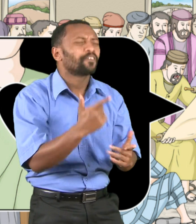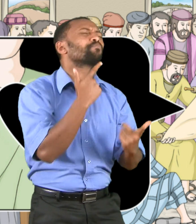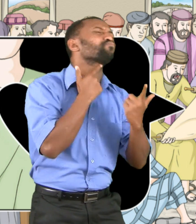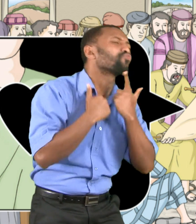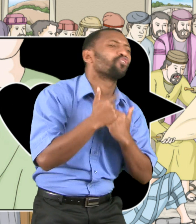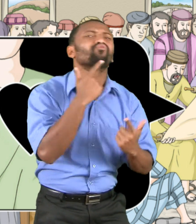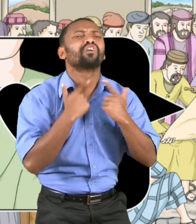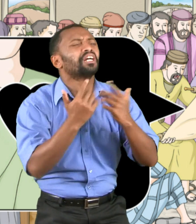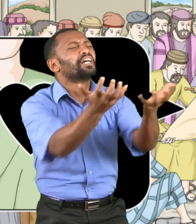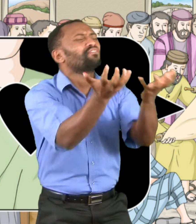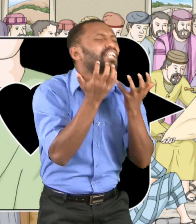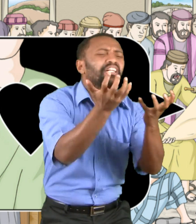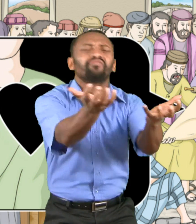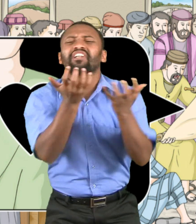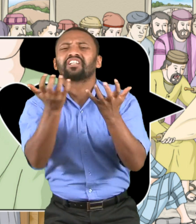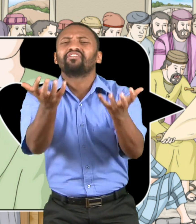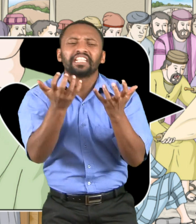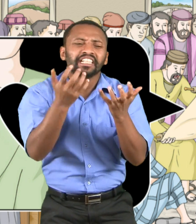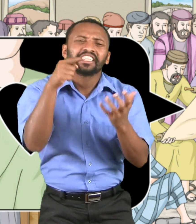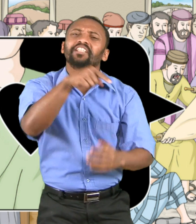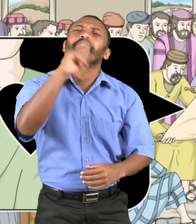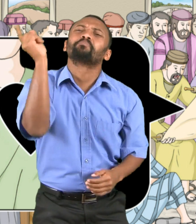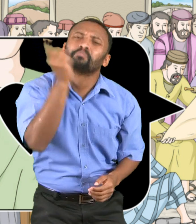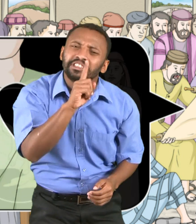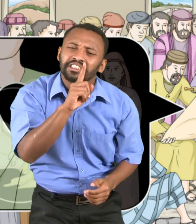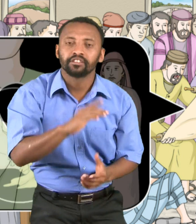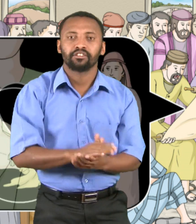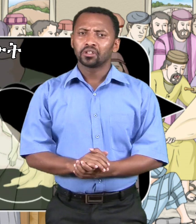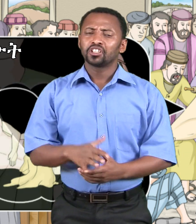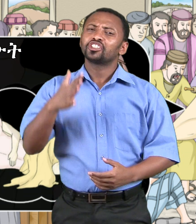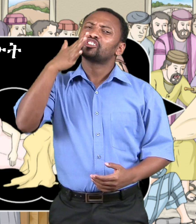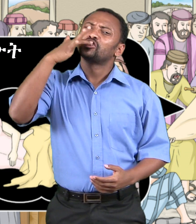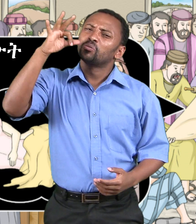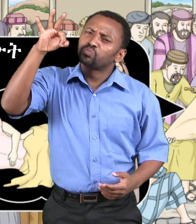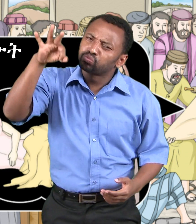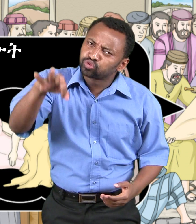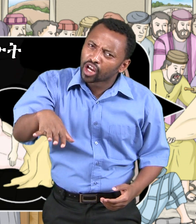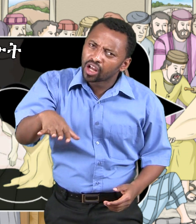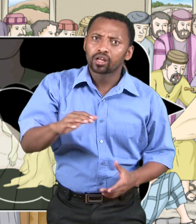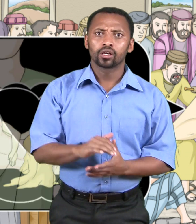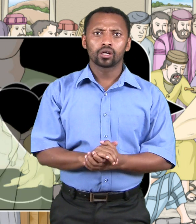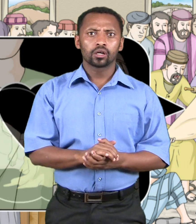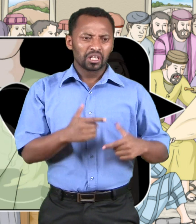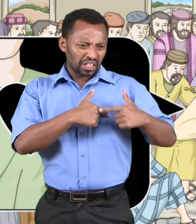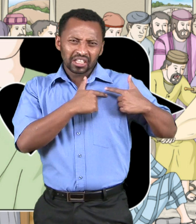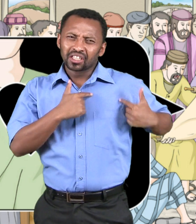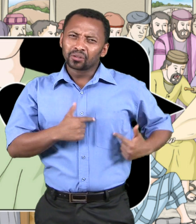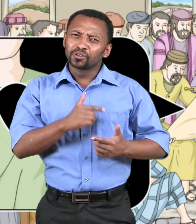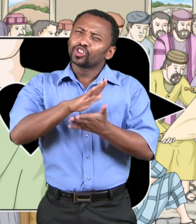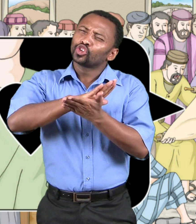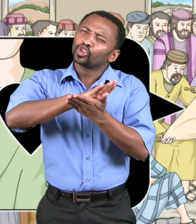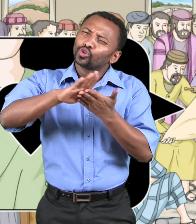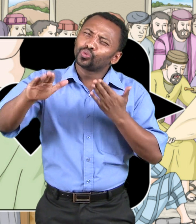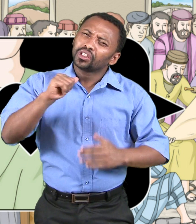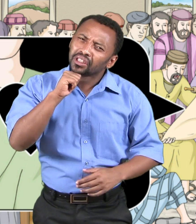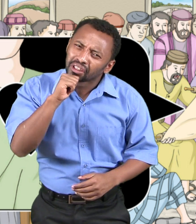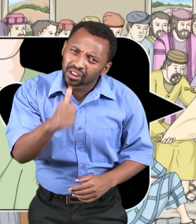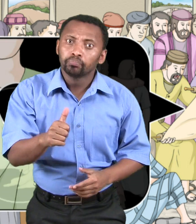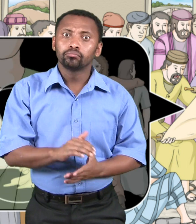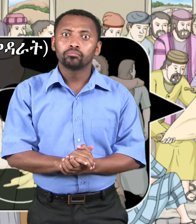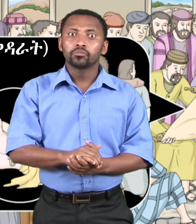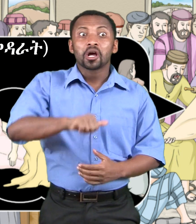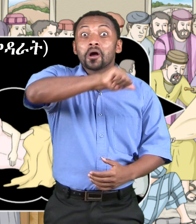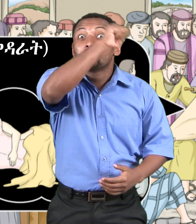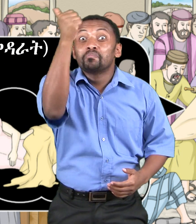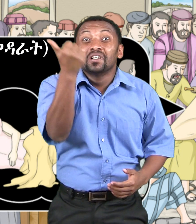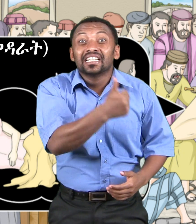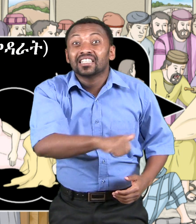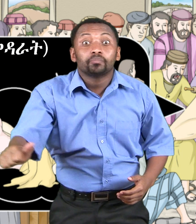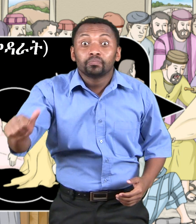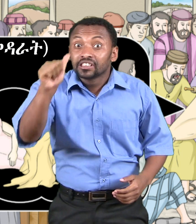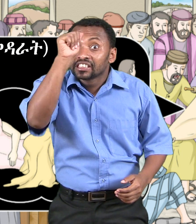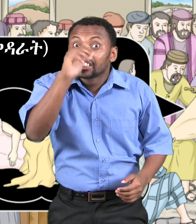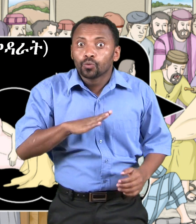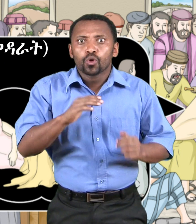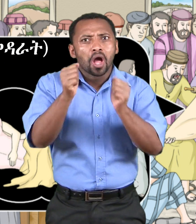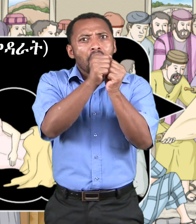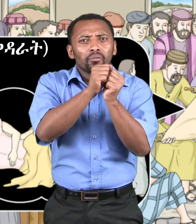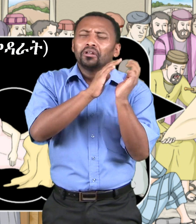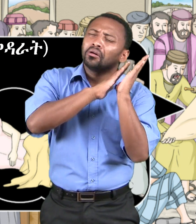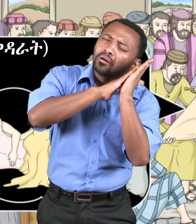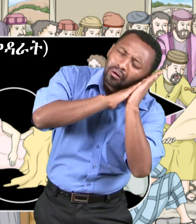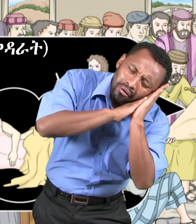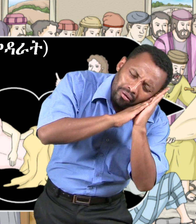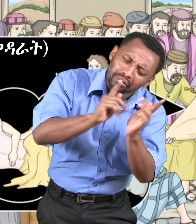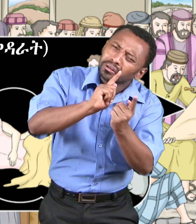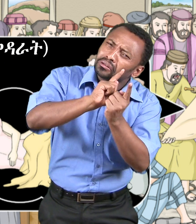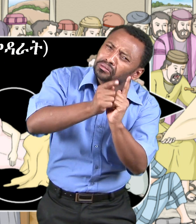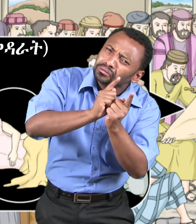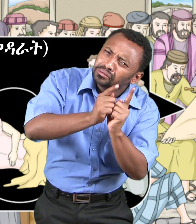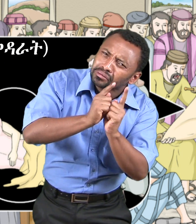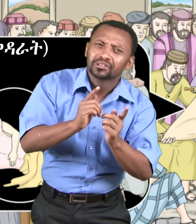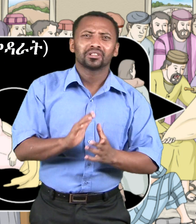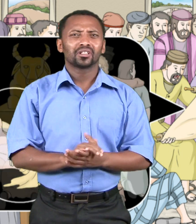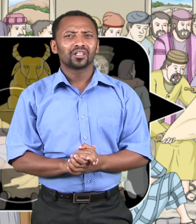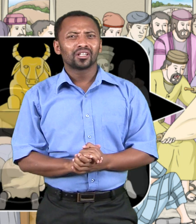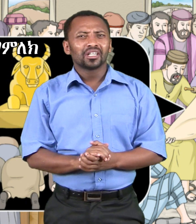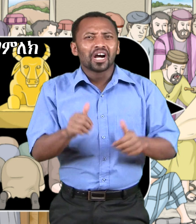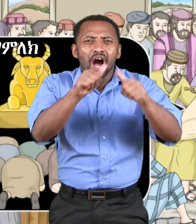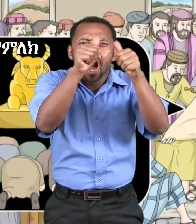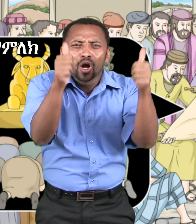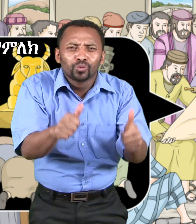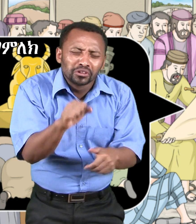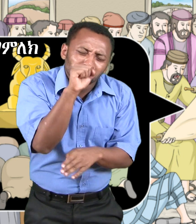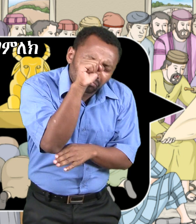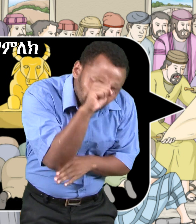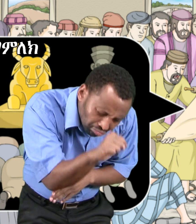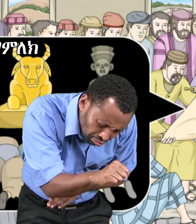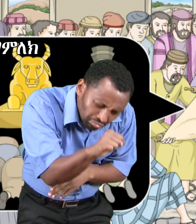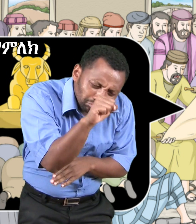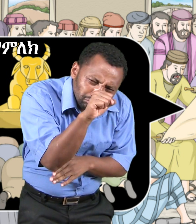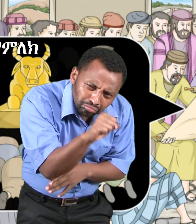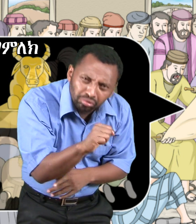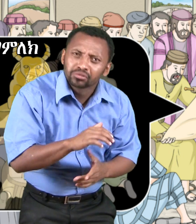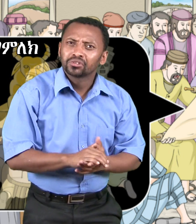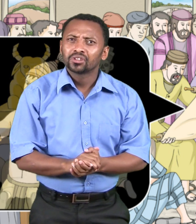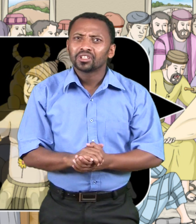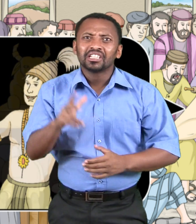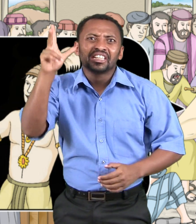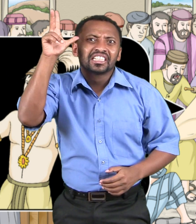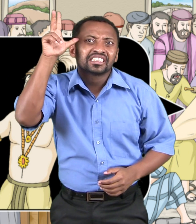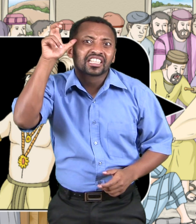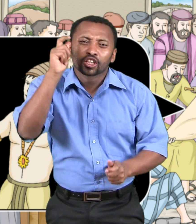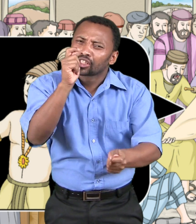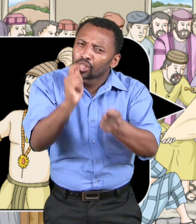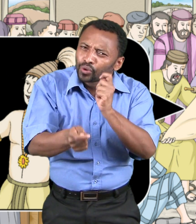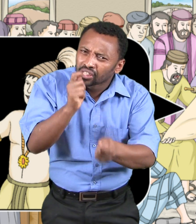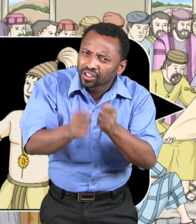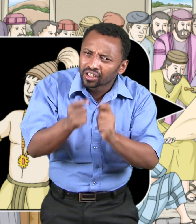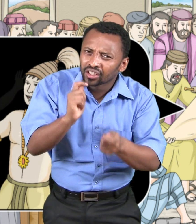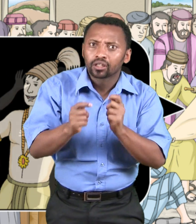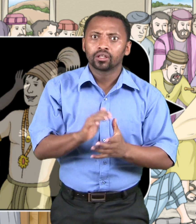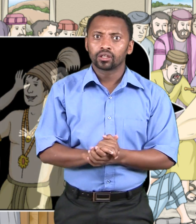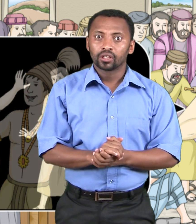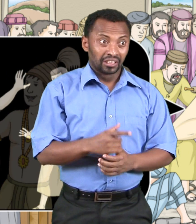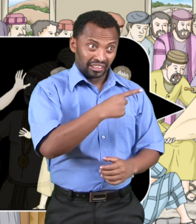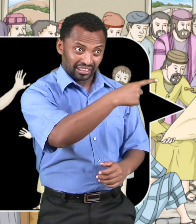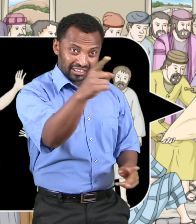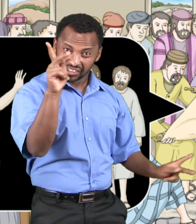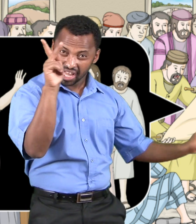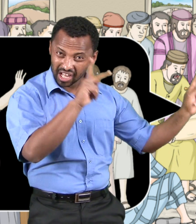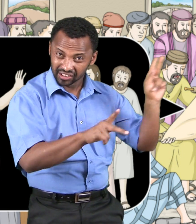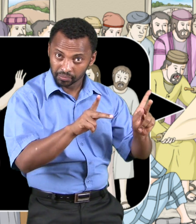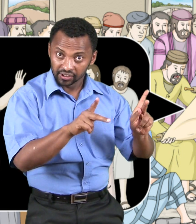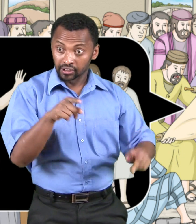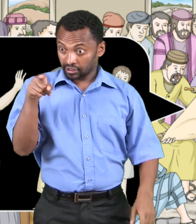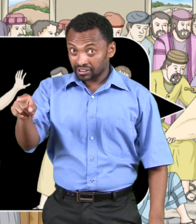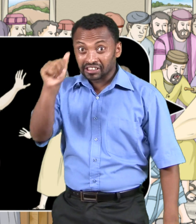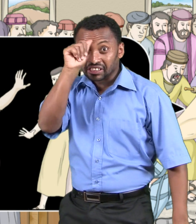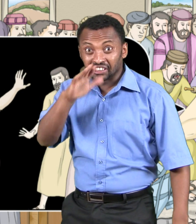The acts of the flesh are obvious: sexual immorality, impurity, and debauchery; idolatry and sorcery;